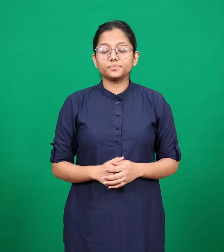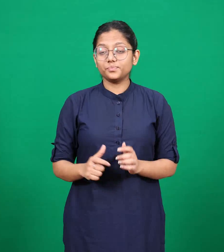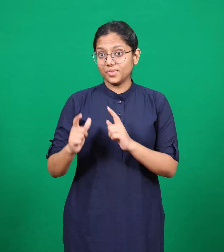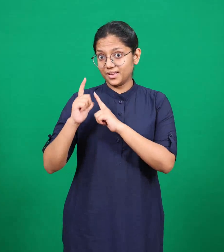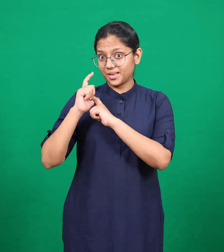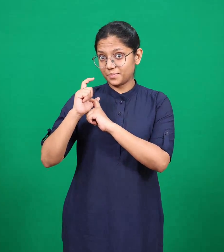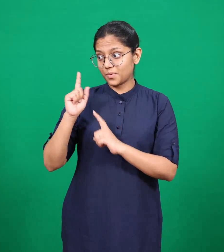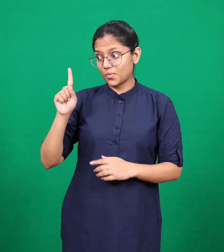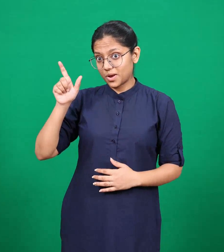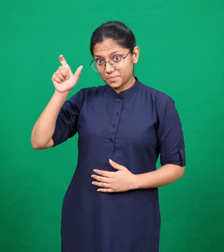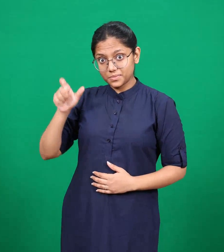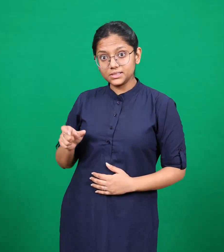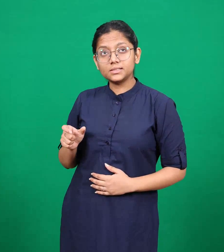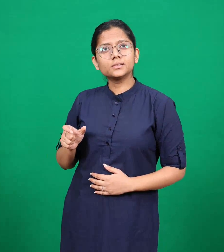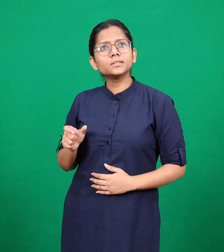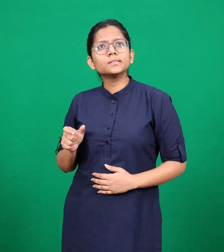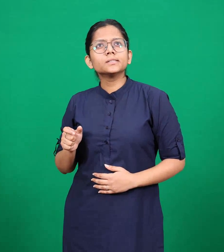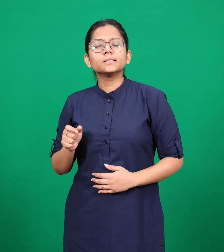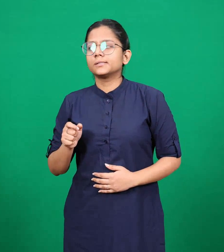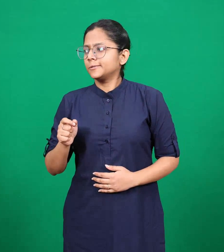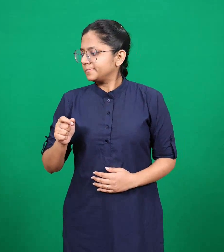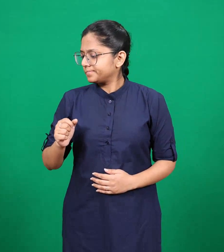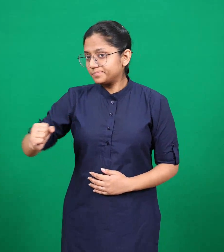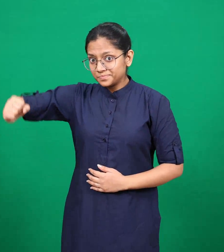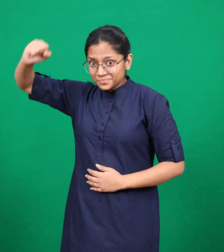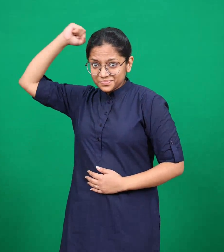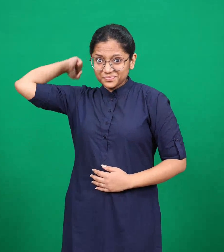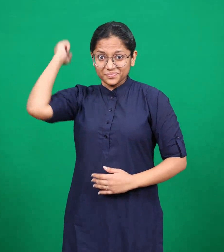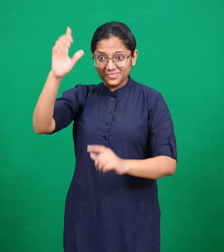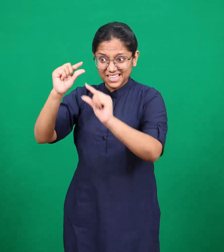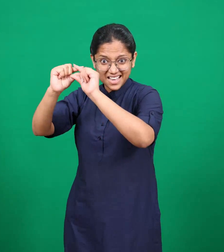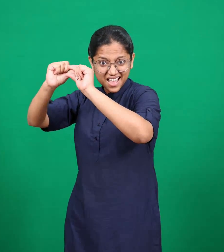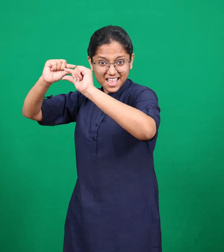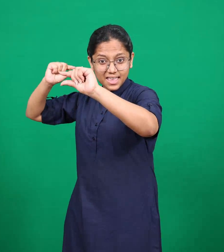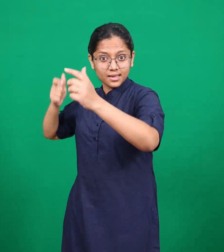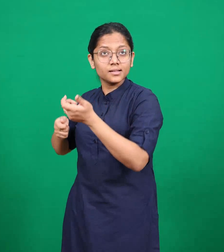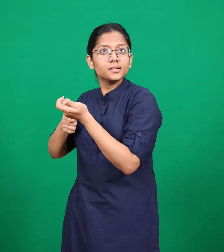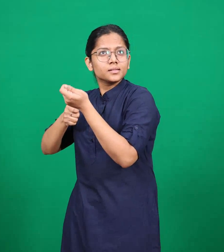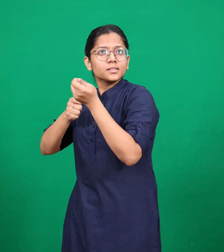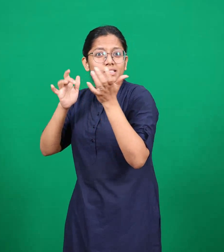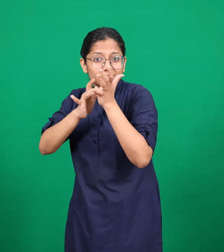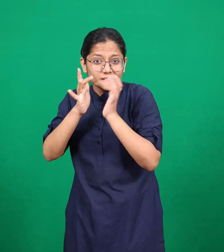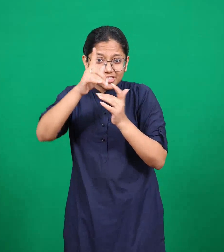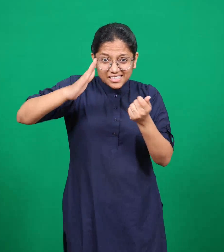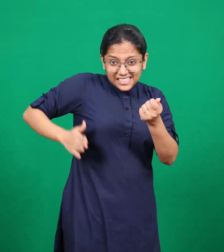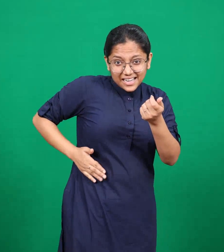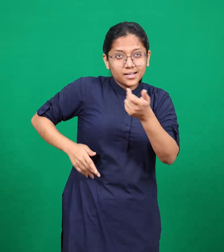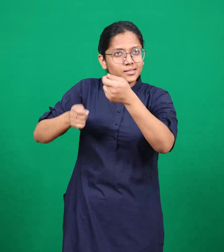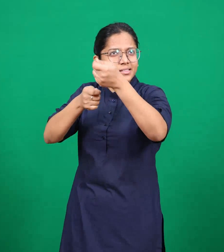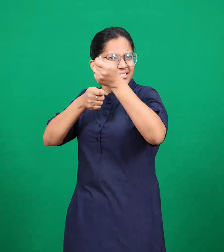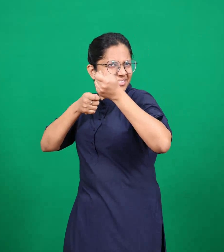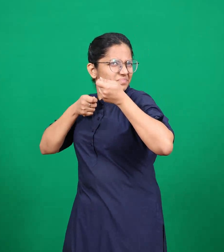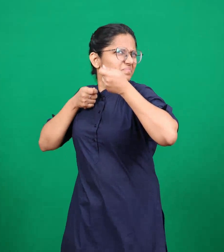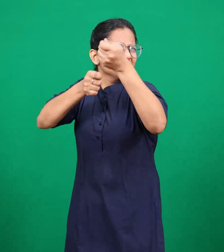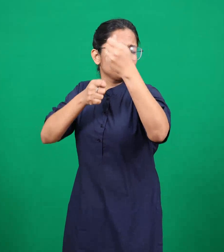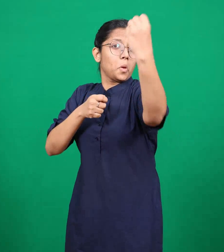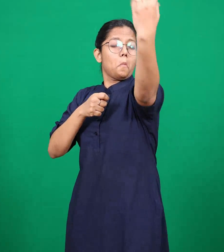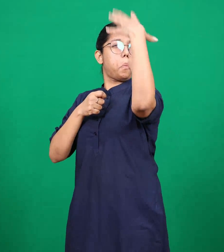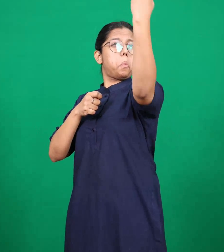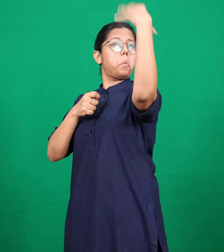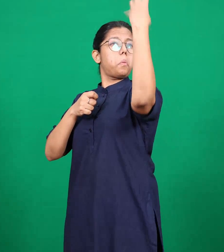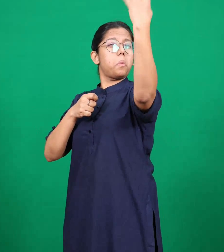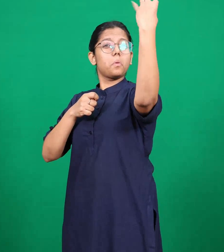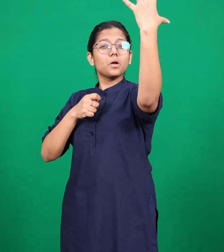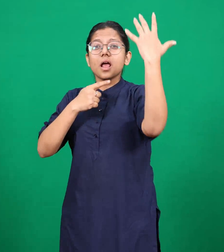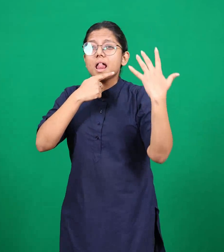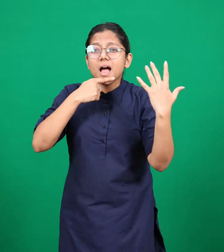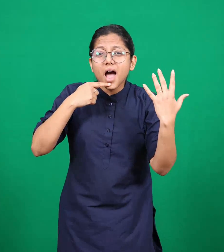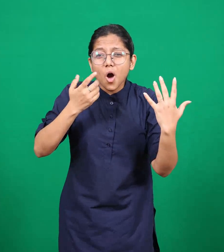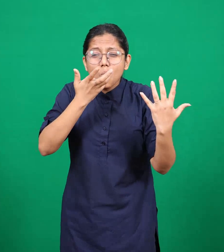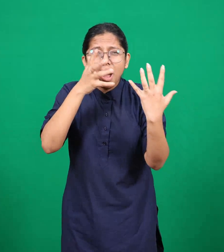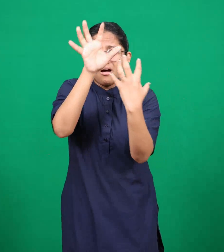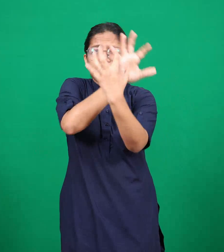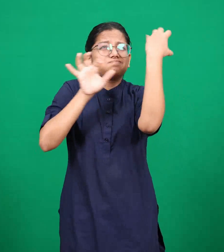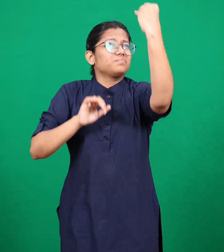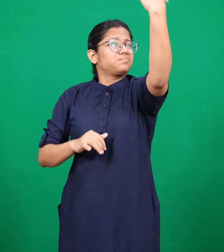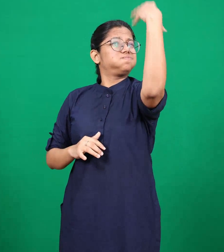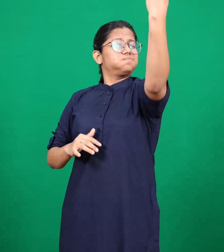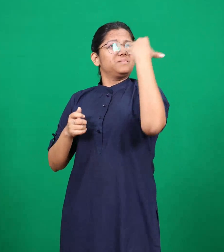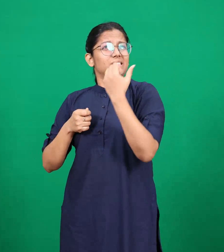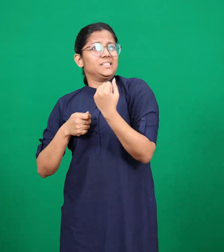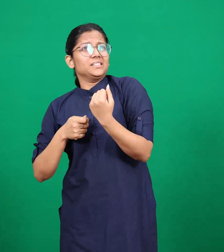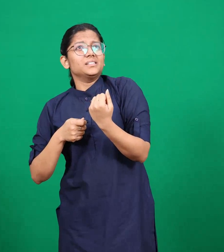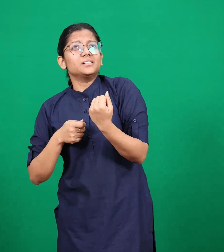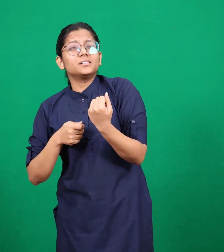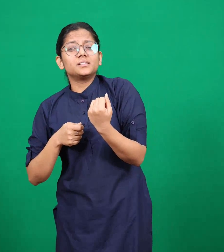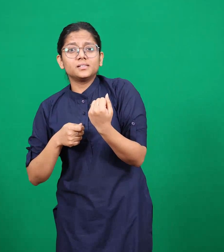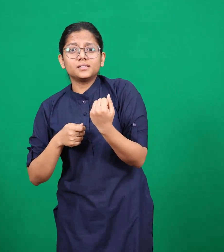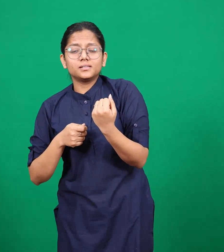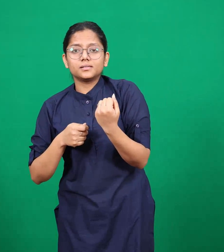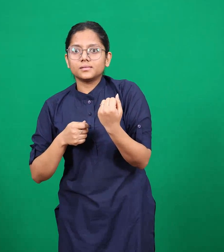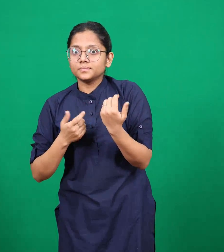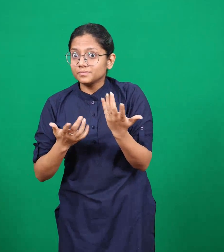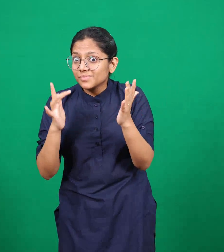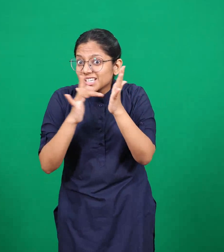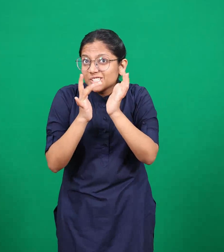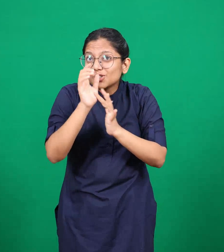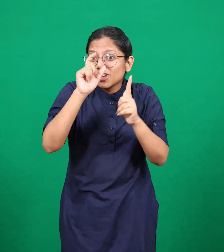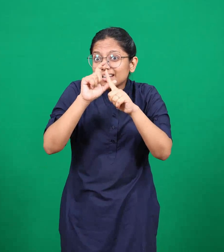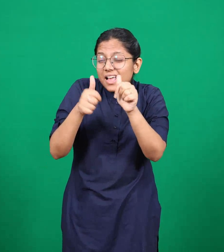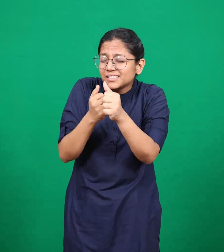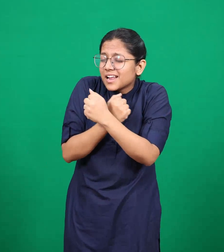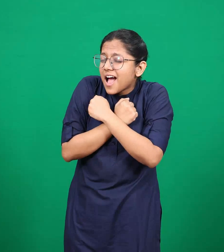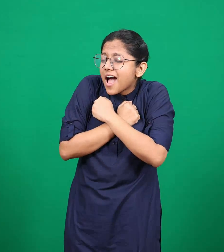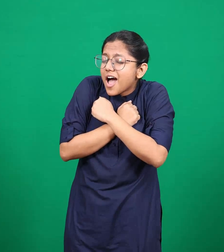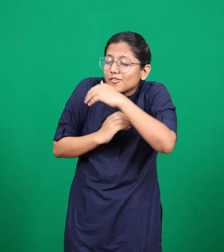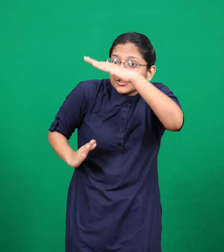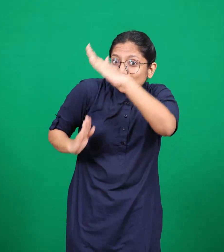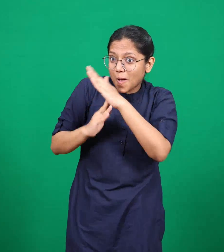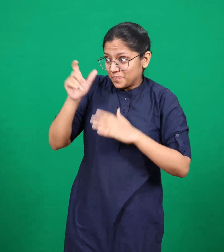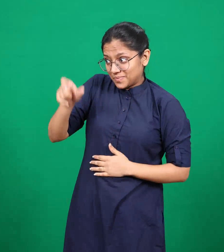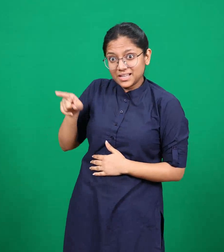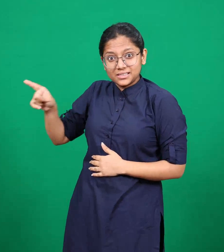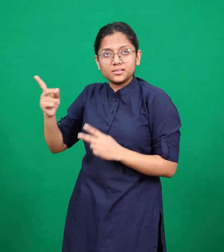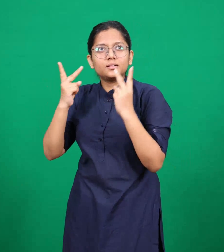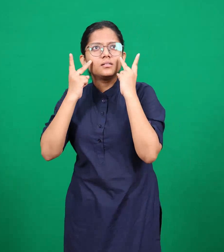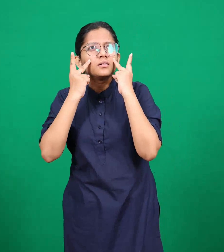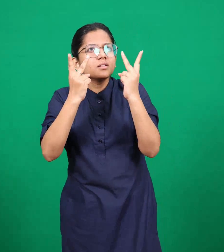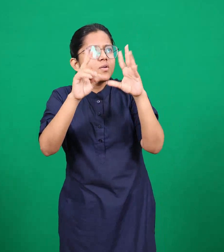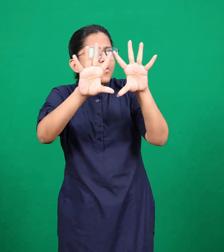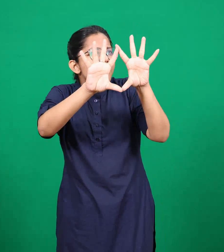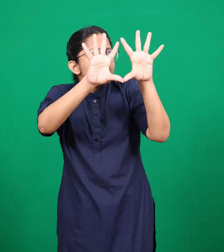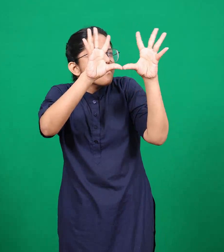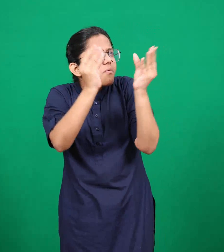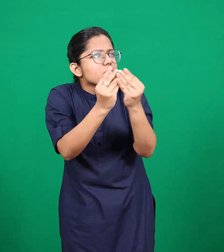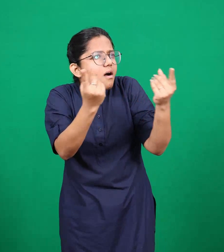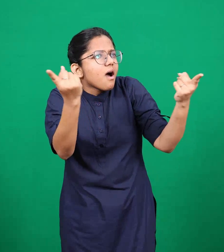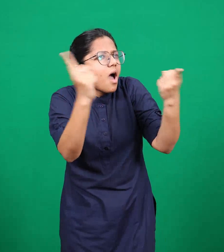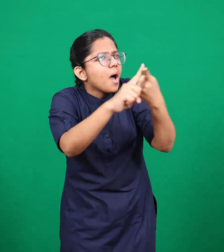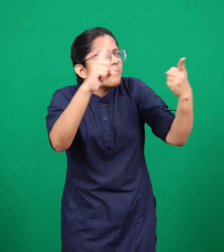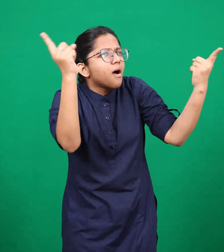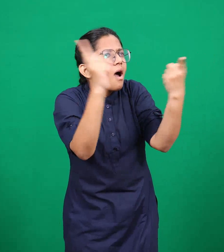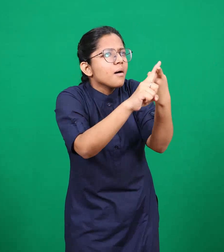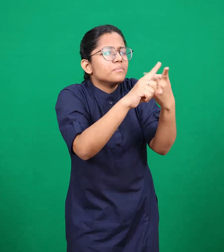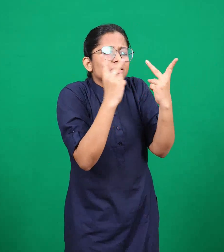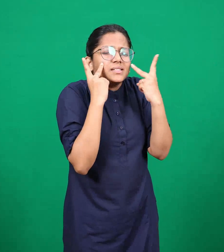Instead, one of the soldiers pierced His side with a spear, and immediately blood and water flowed out.